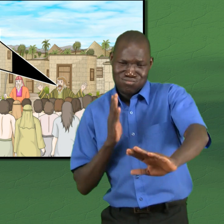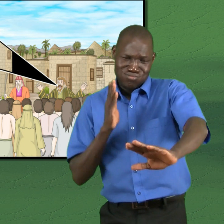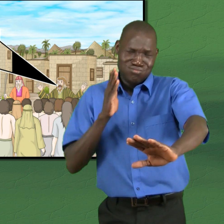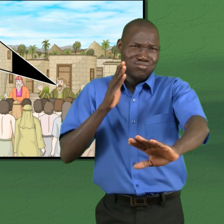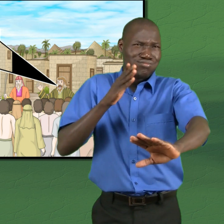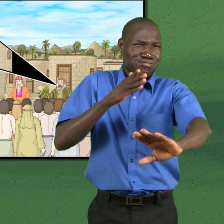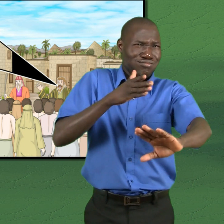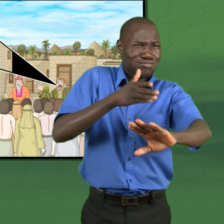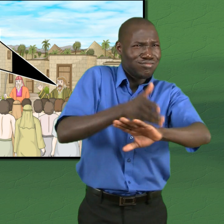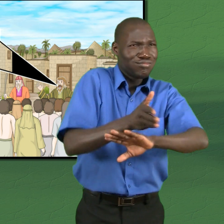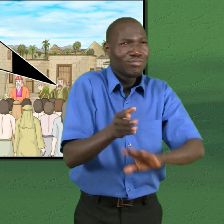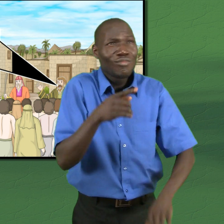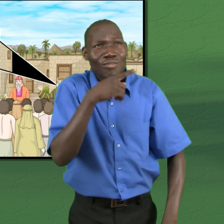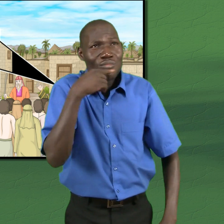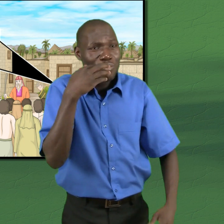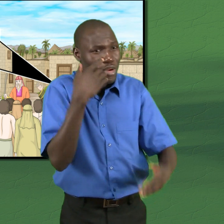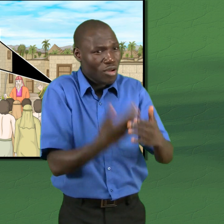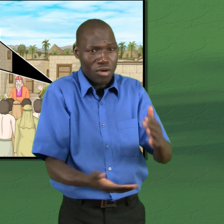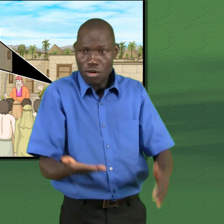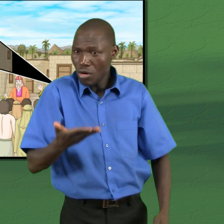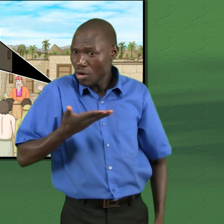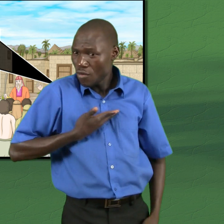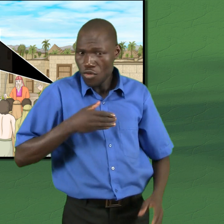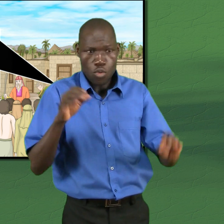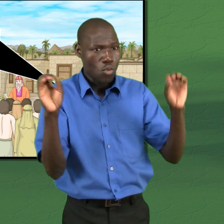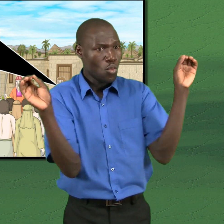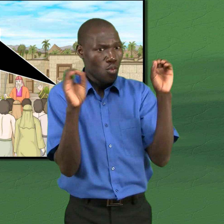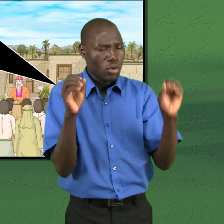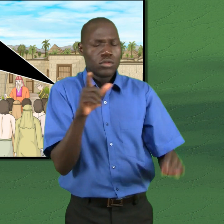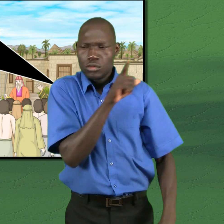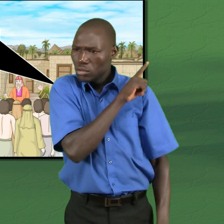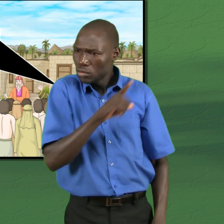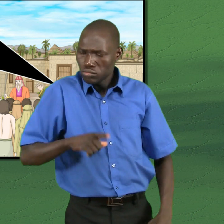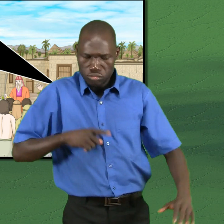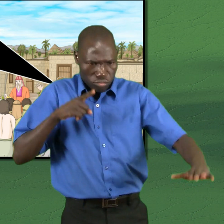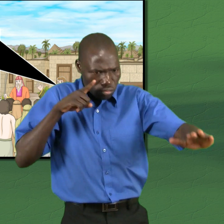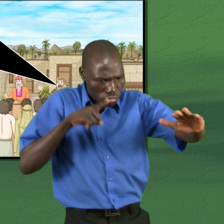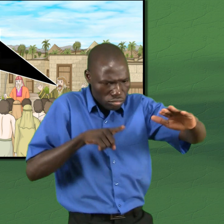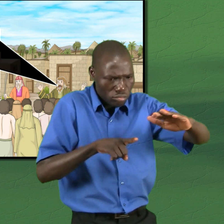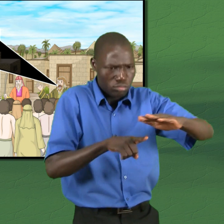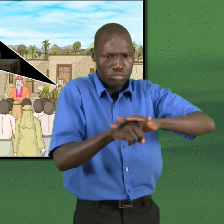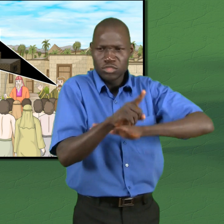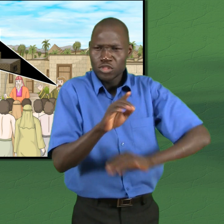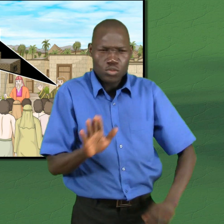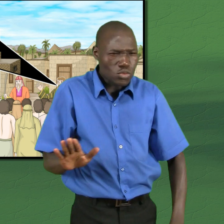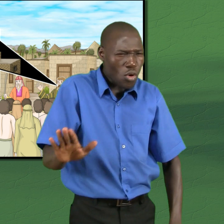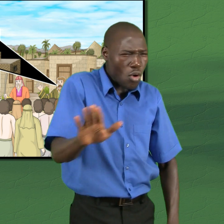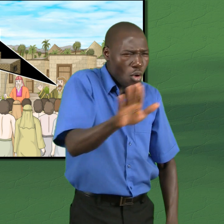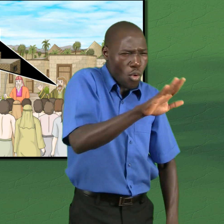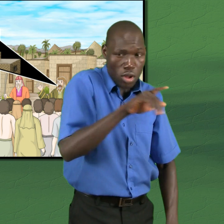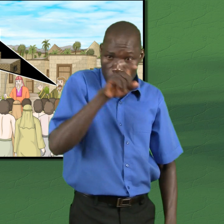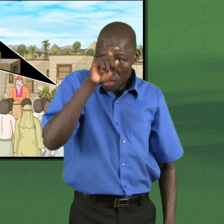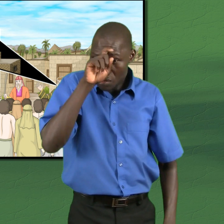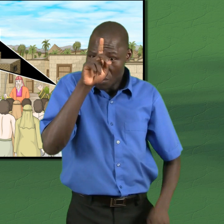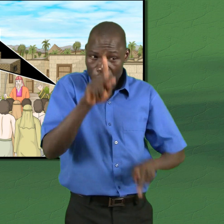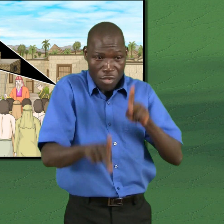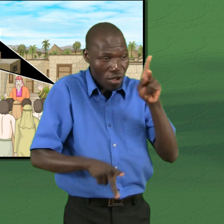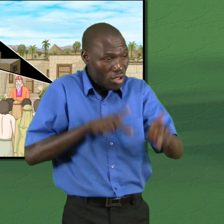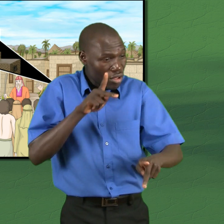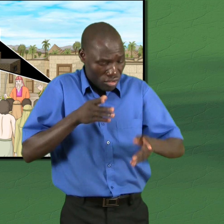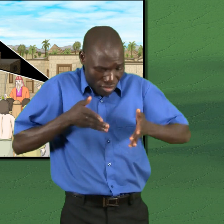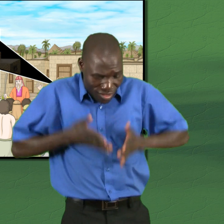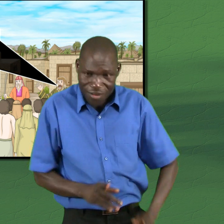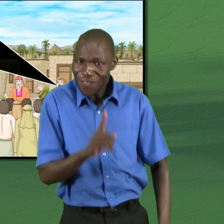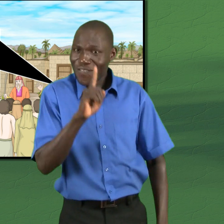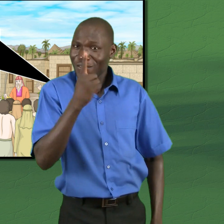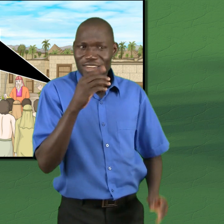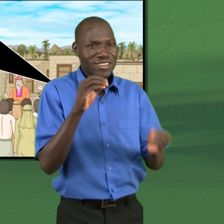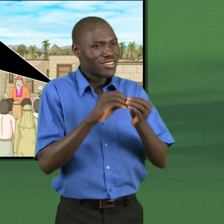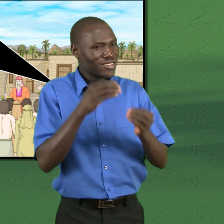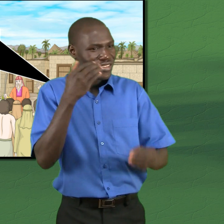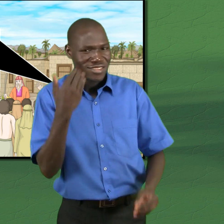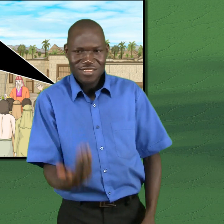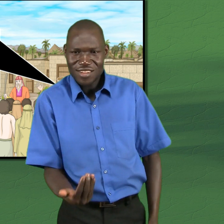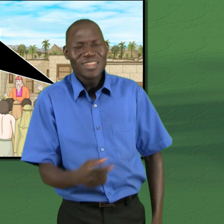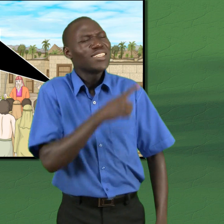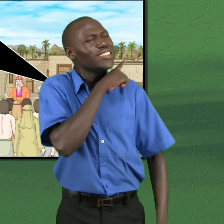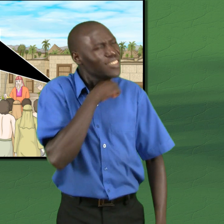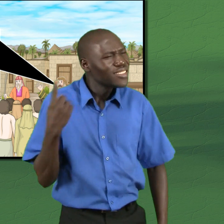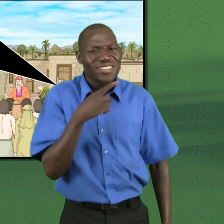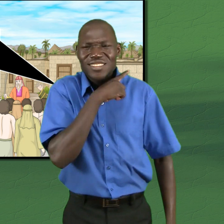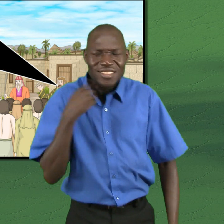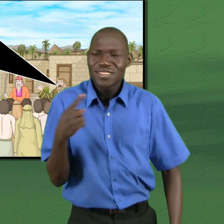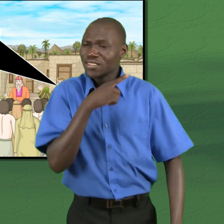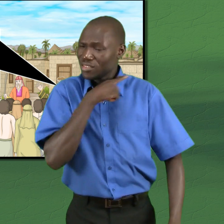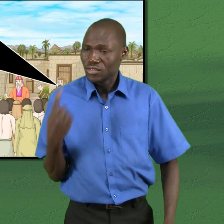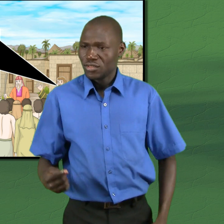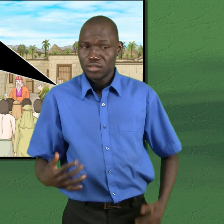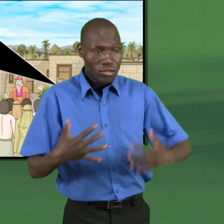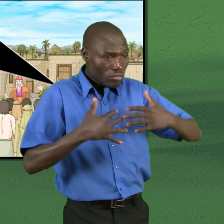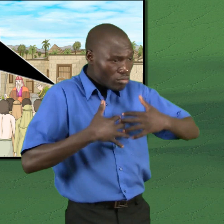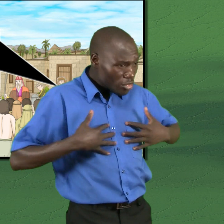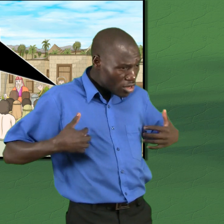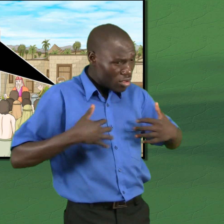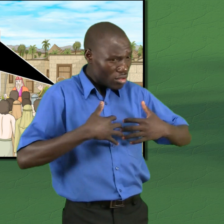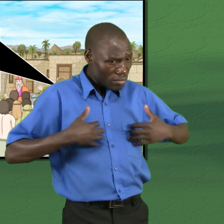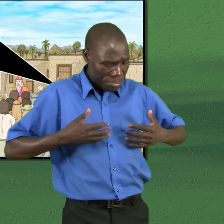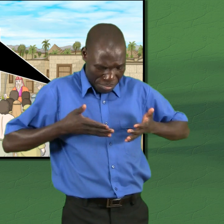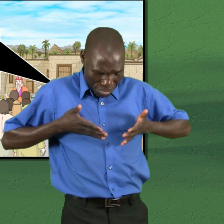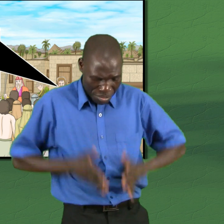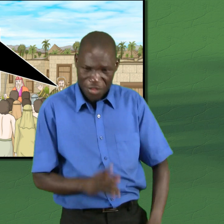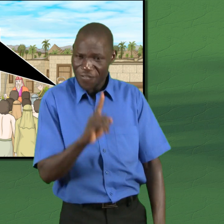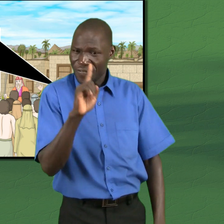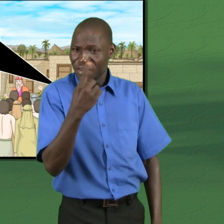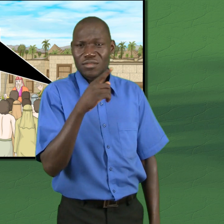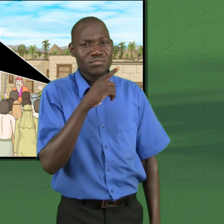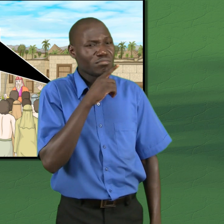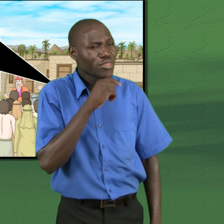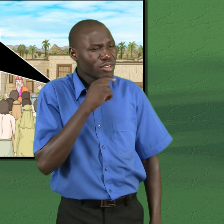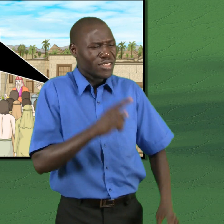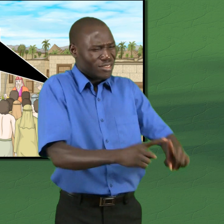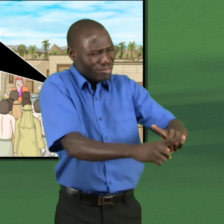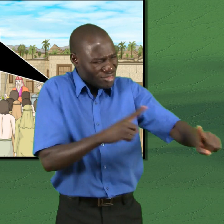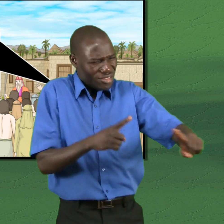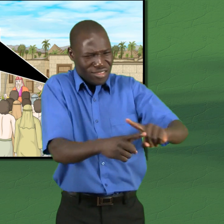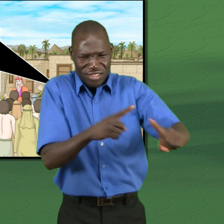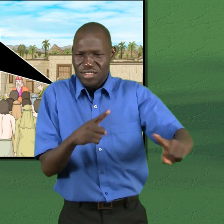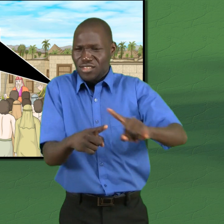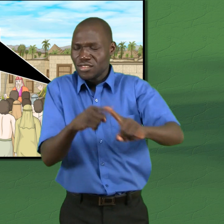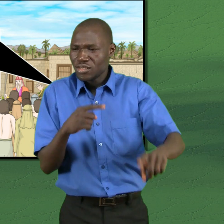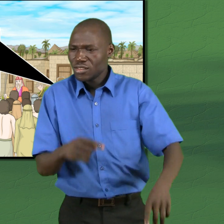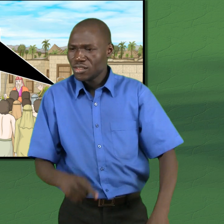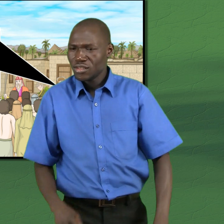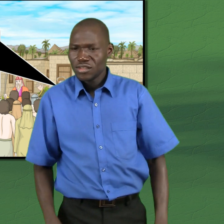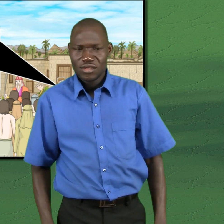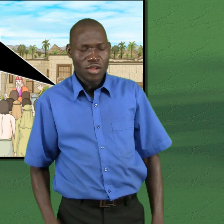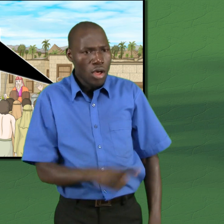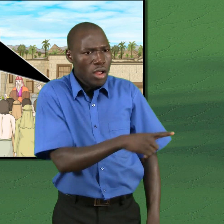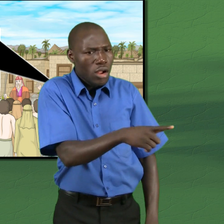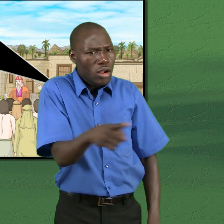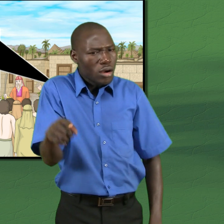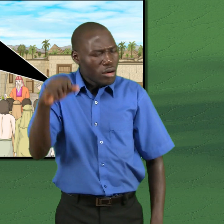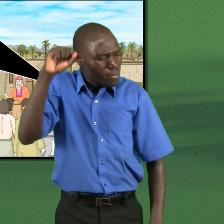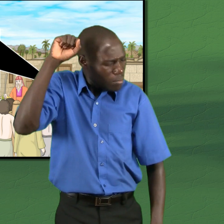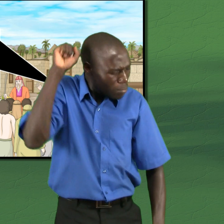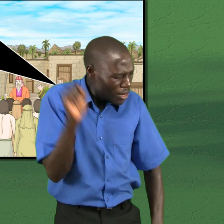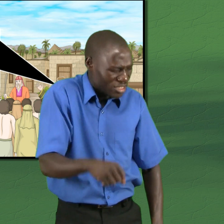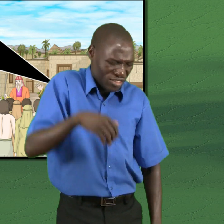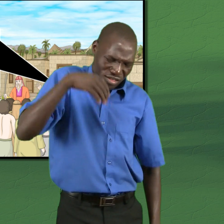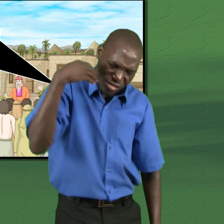so He will not allow the destroyer to enter your houses and strike you down.